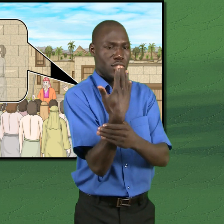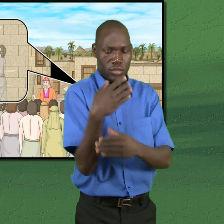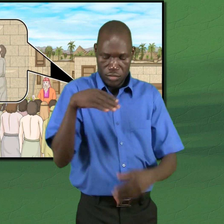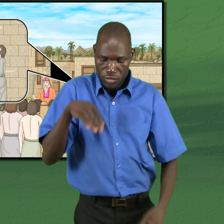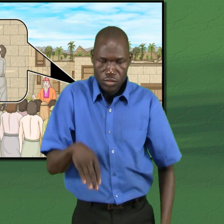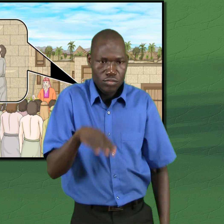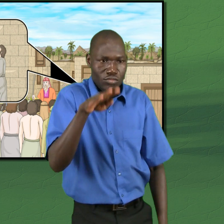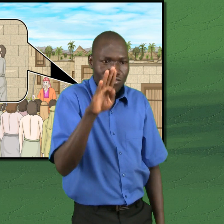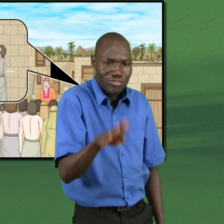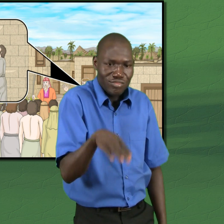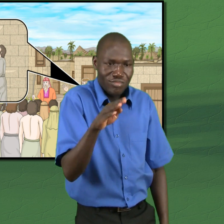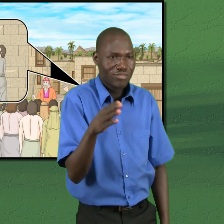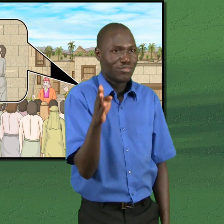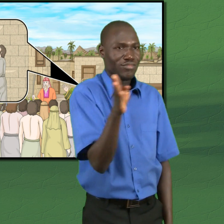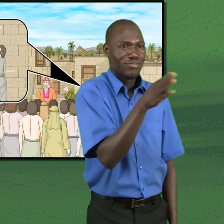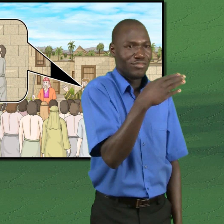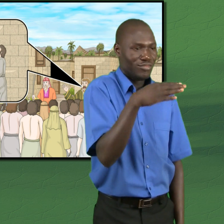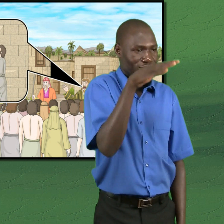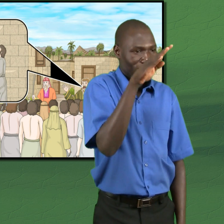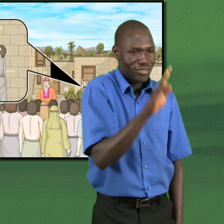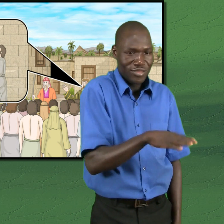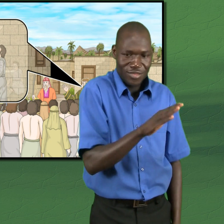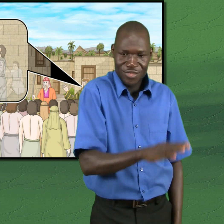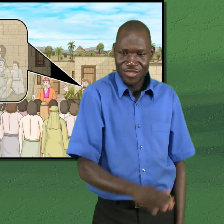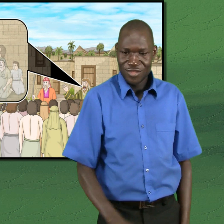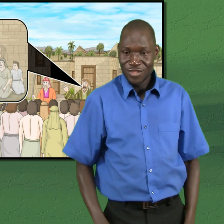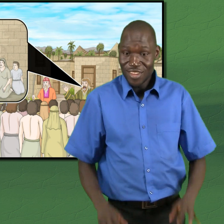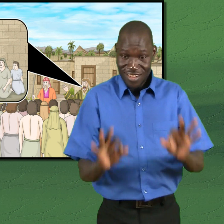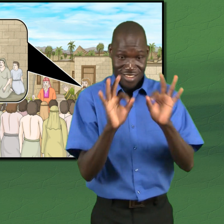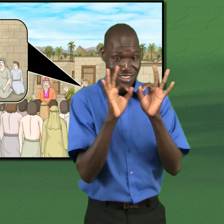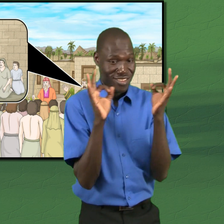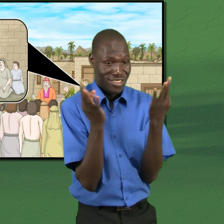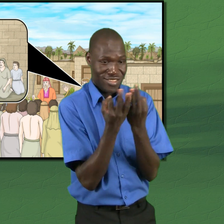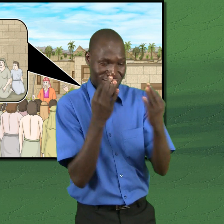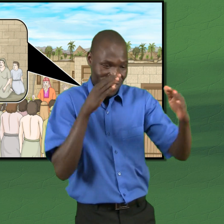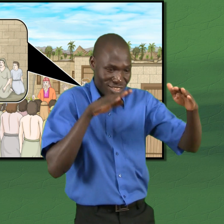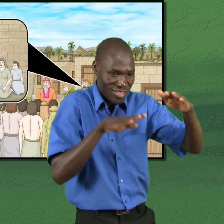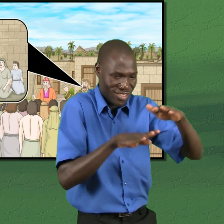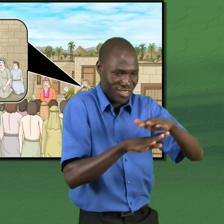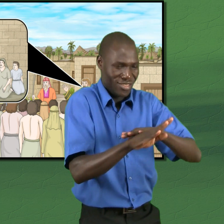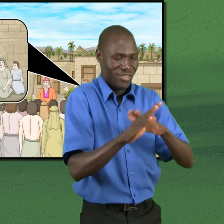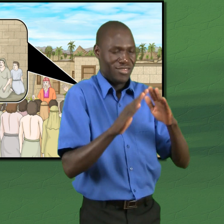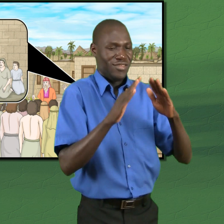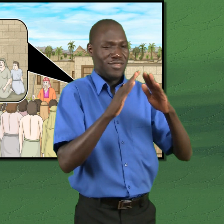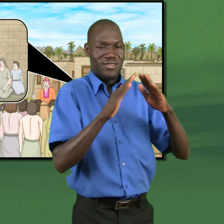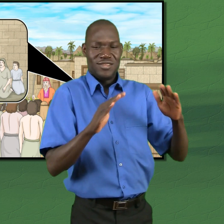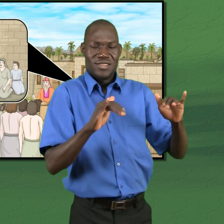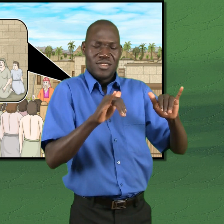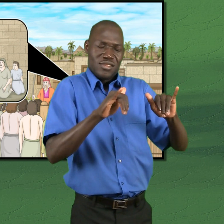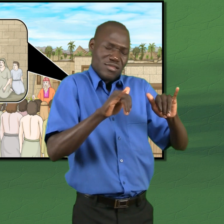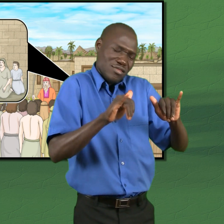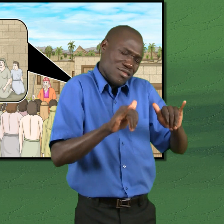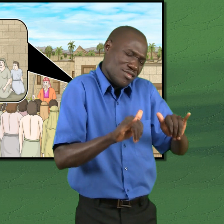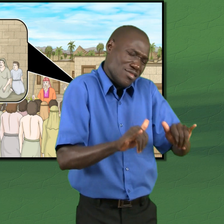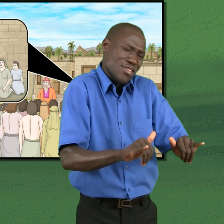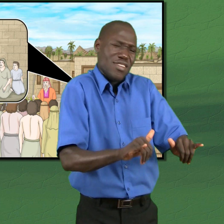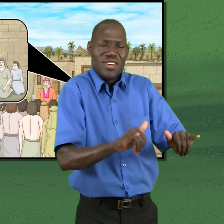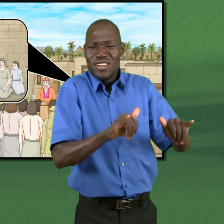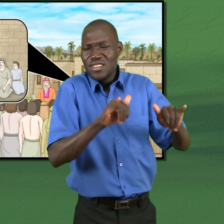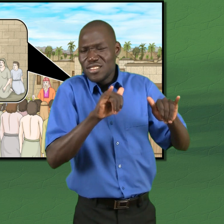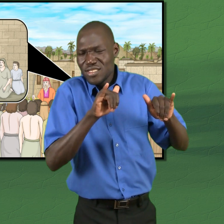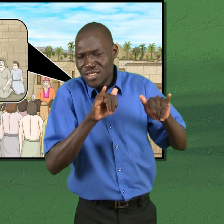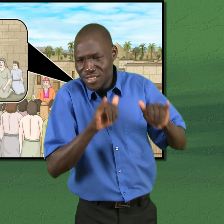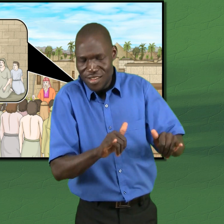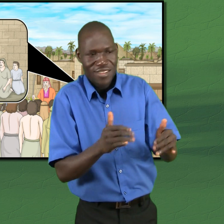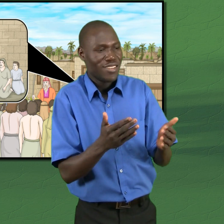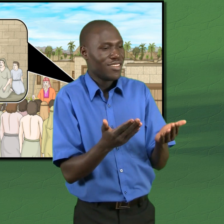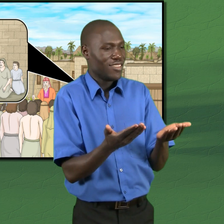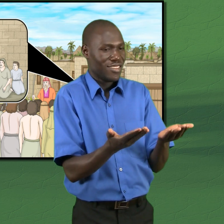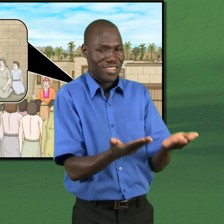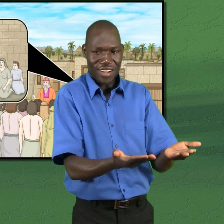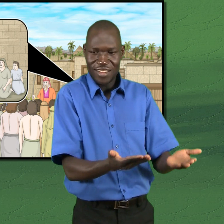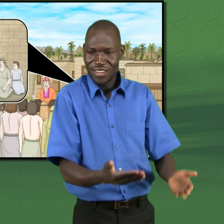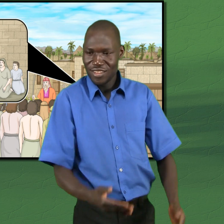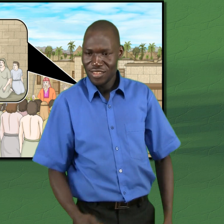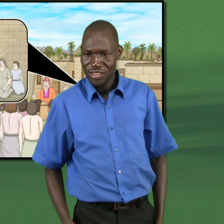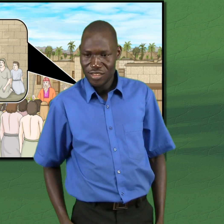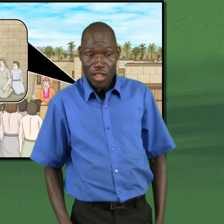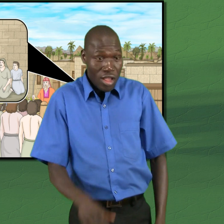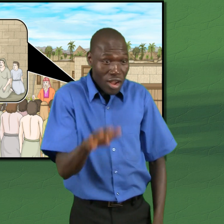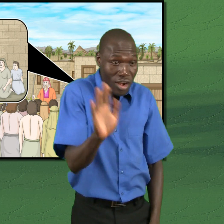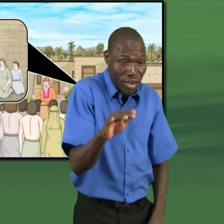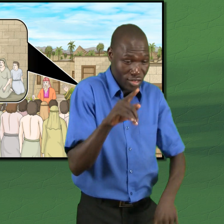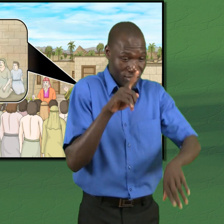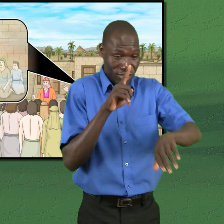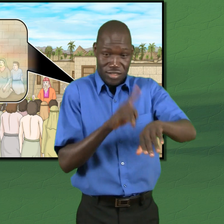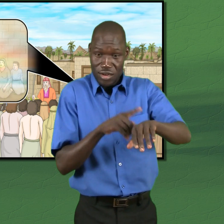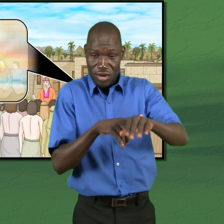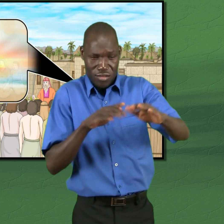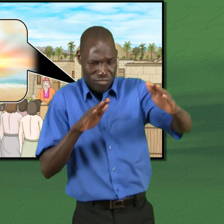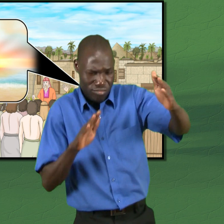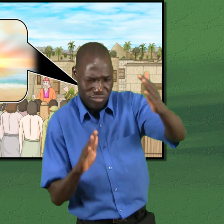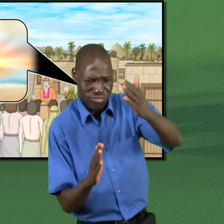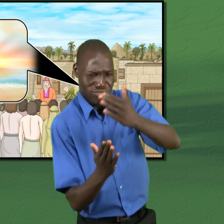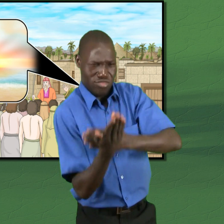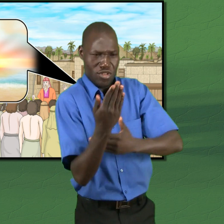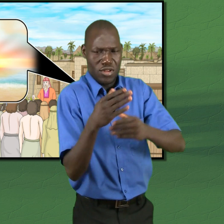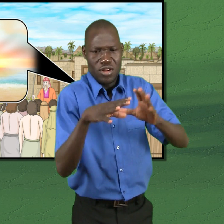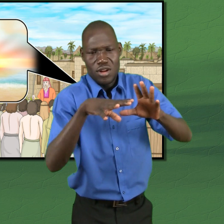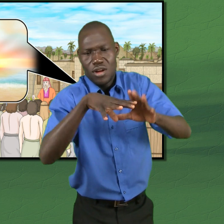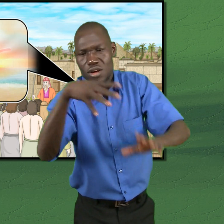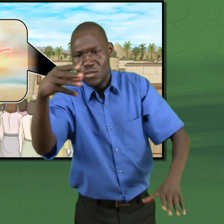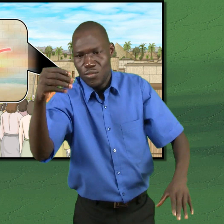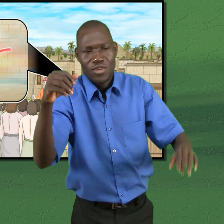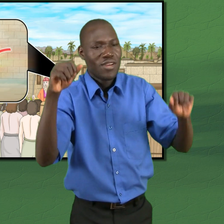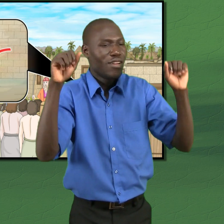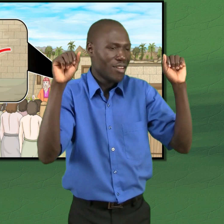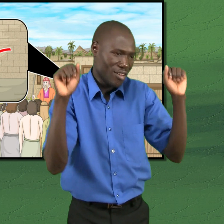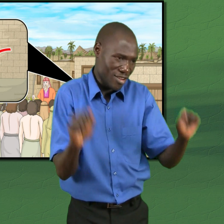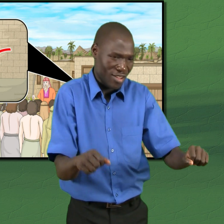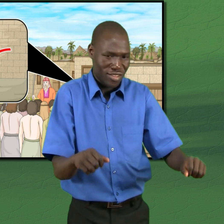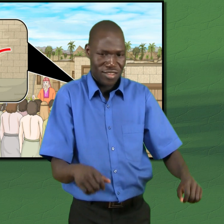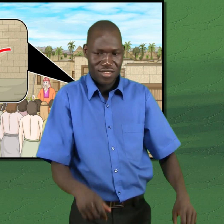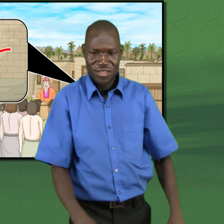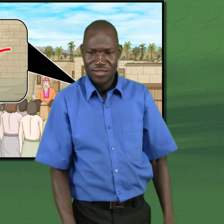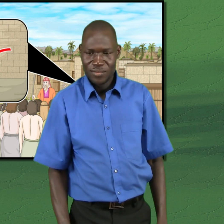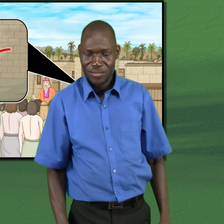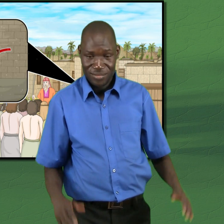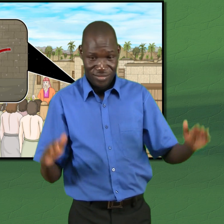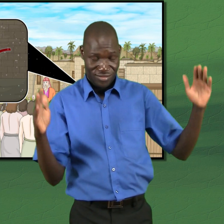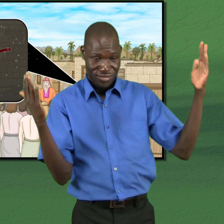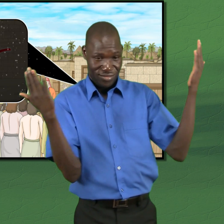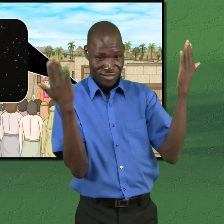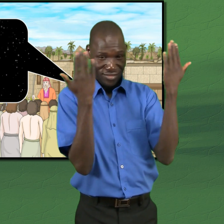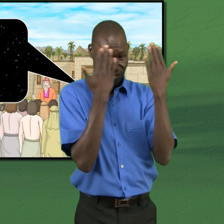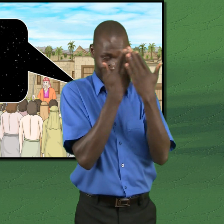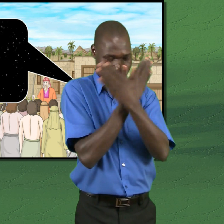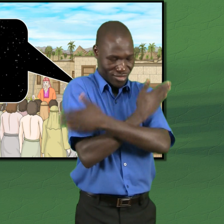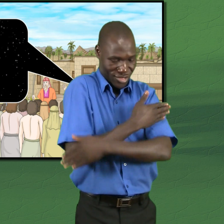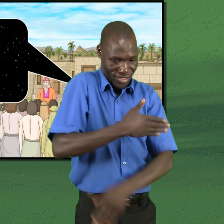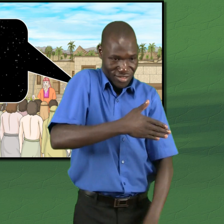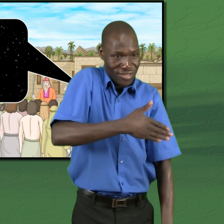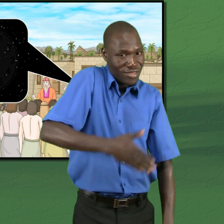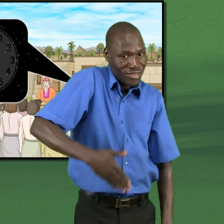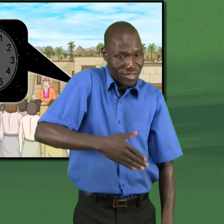None of you shall go out the door of his house until morning.